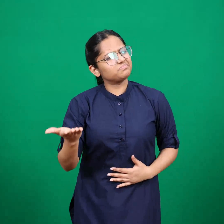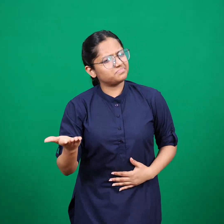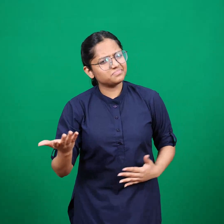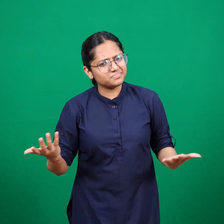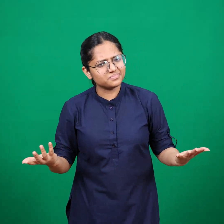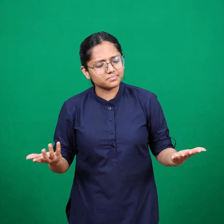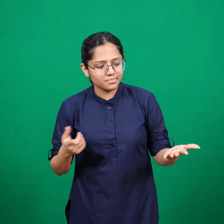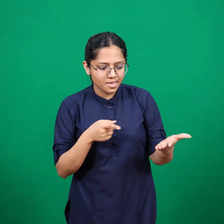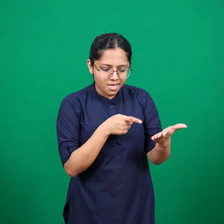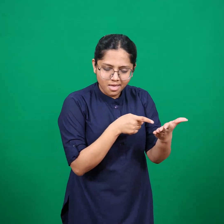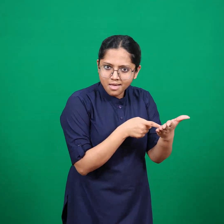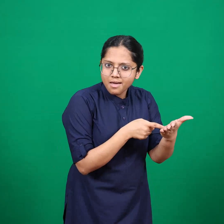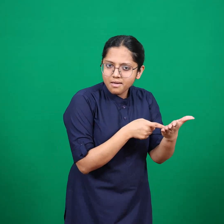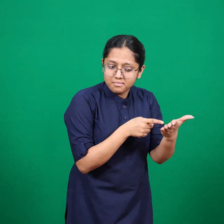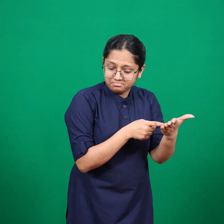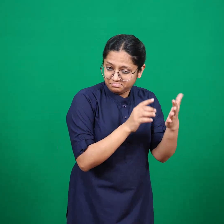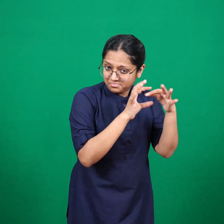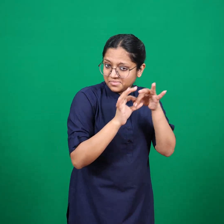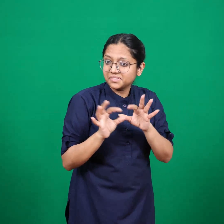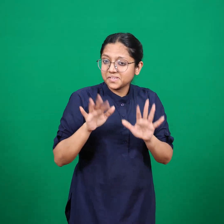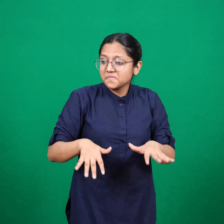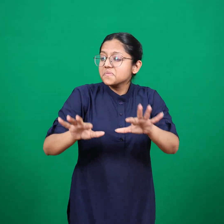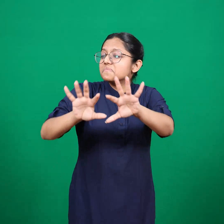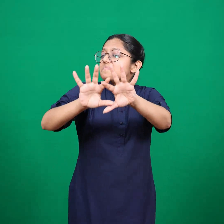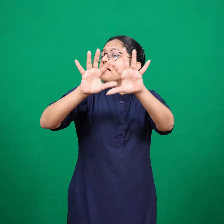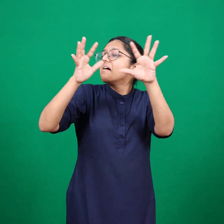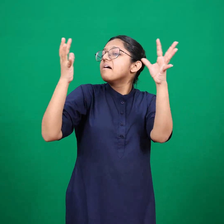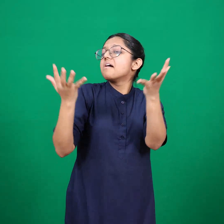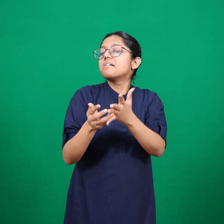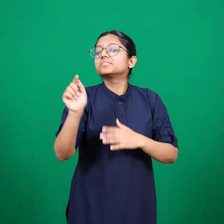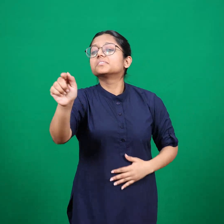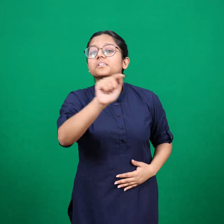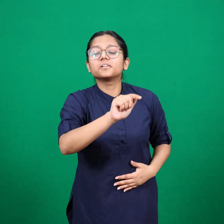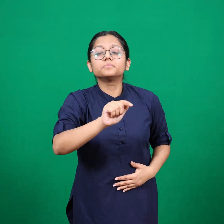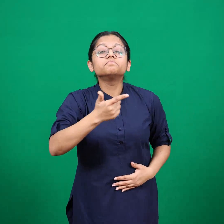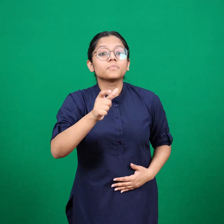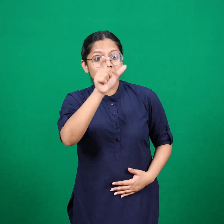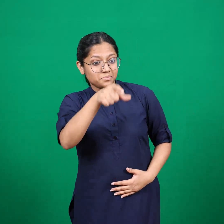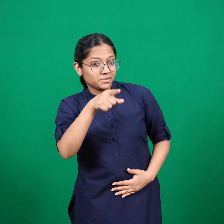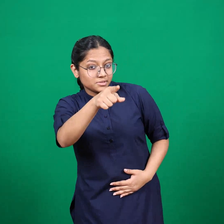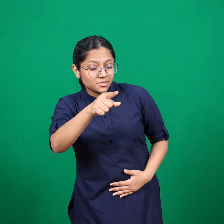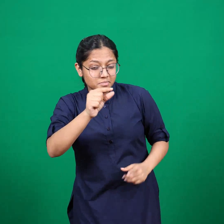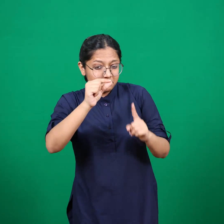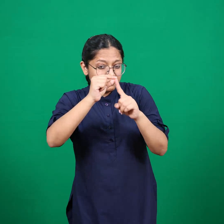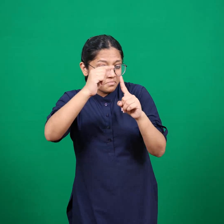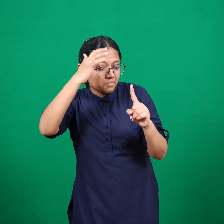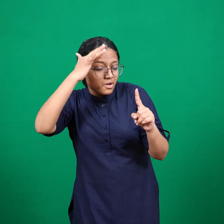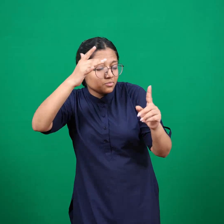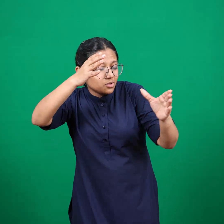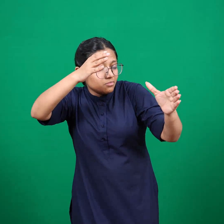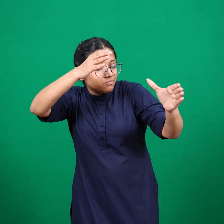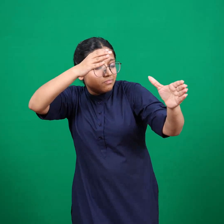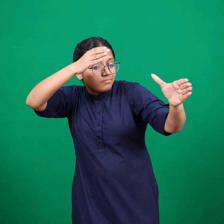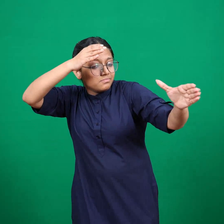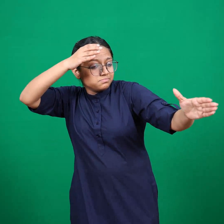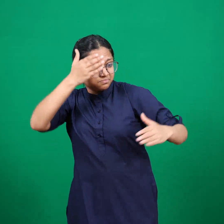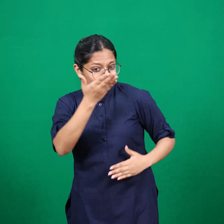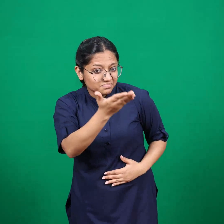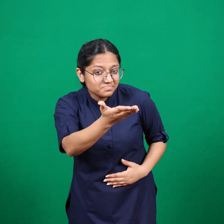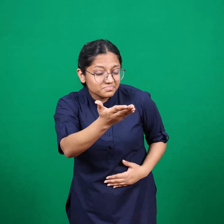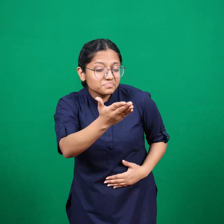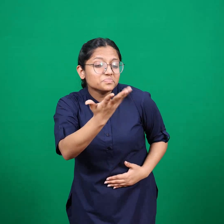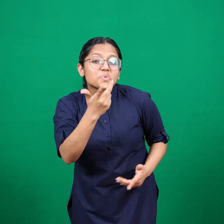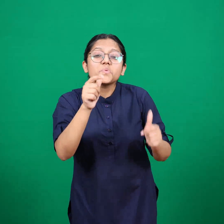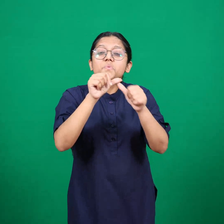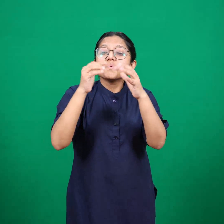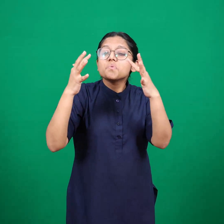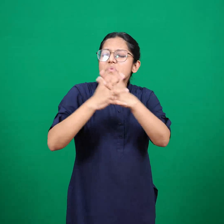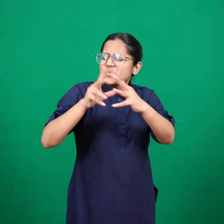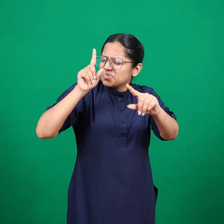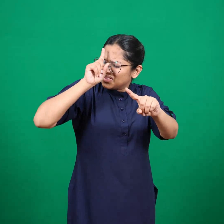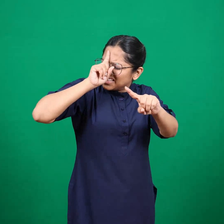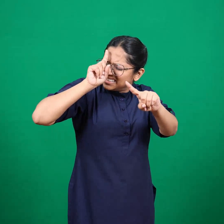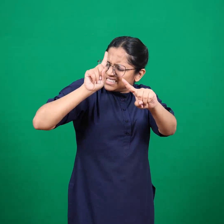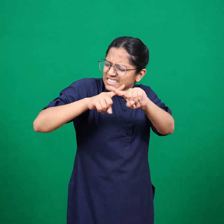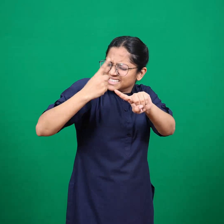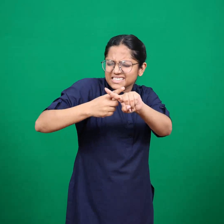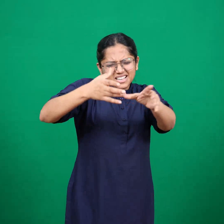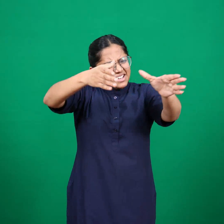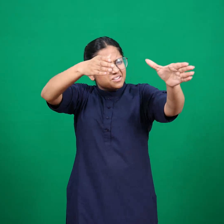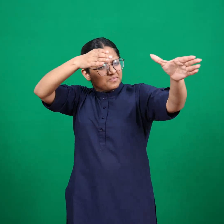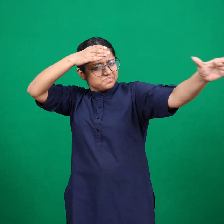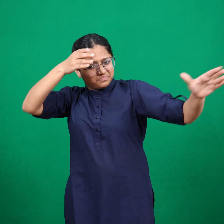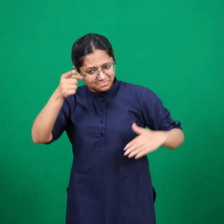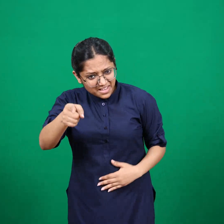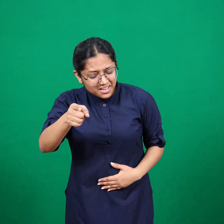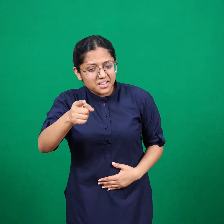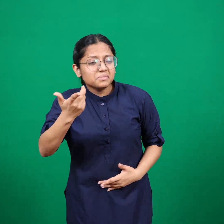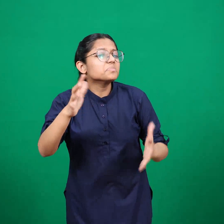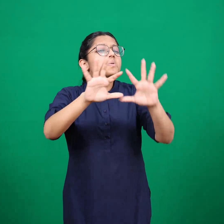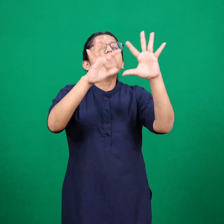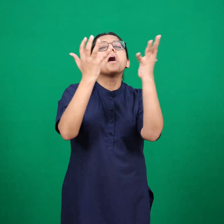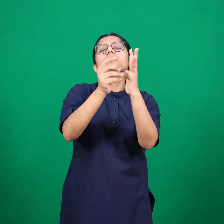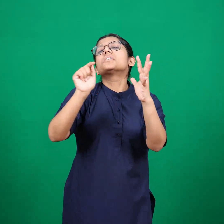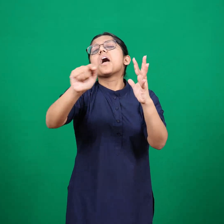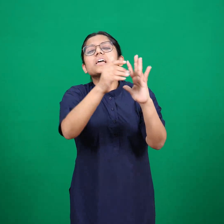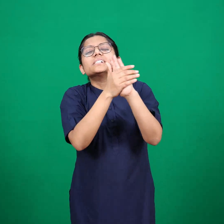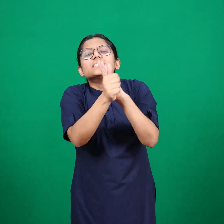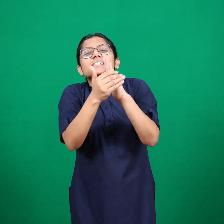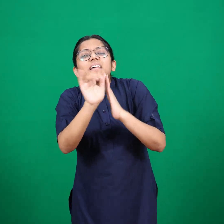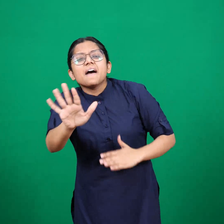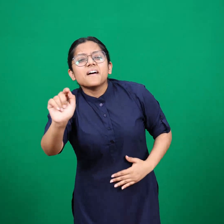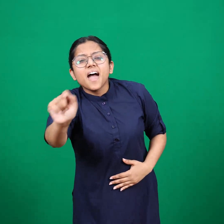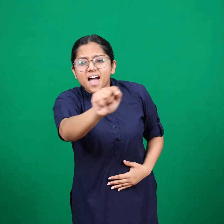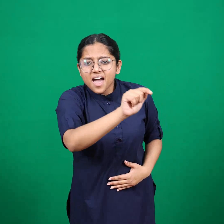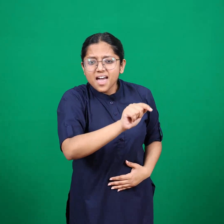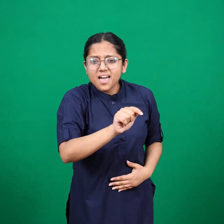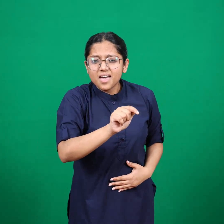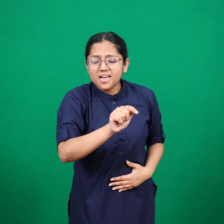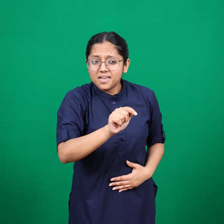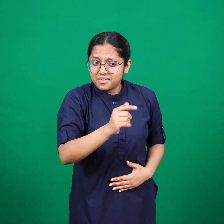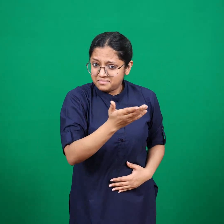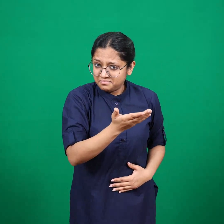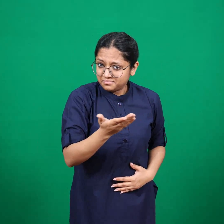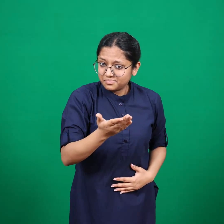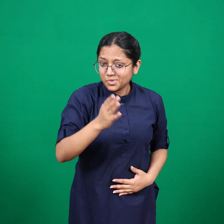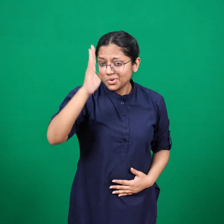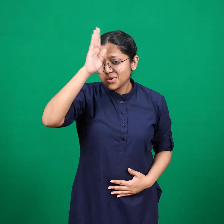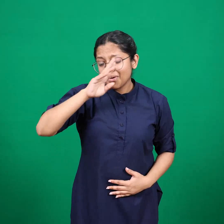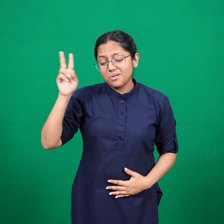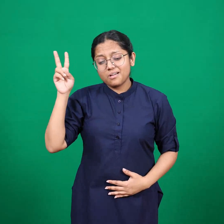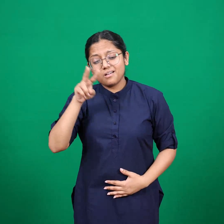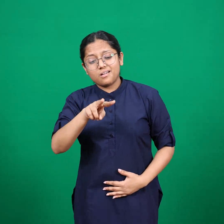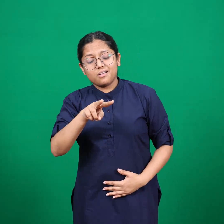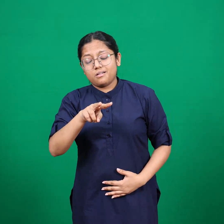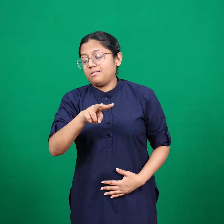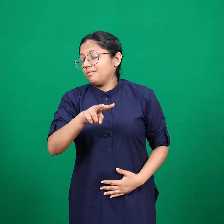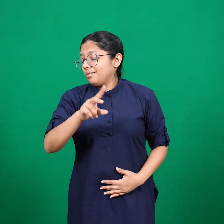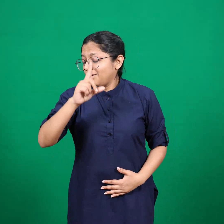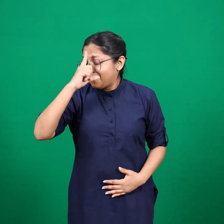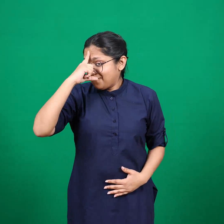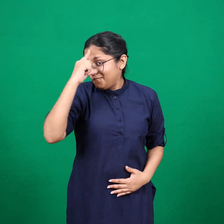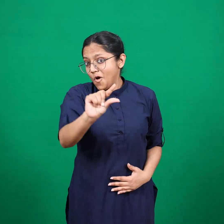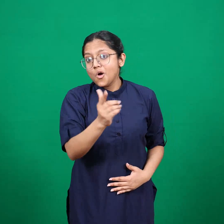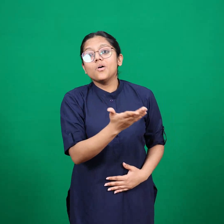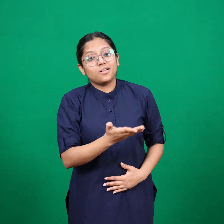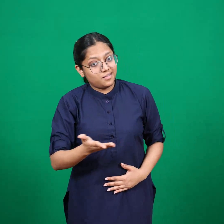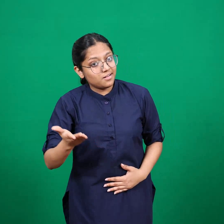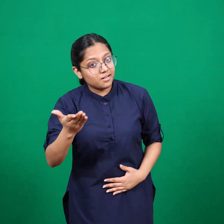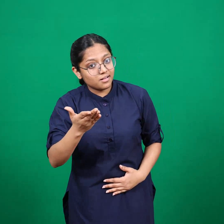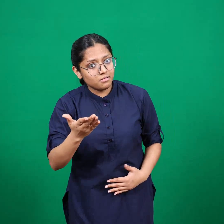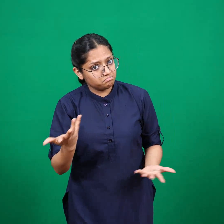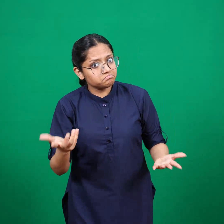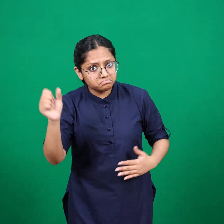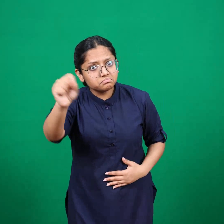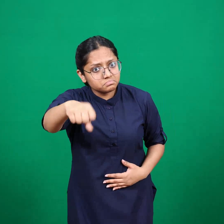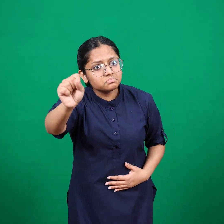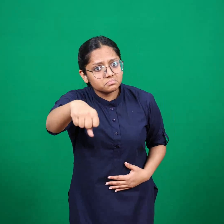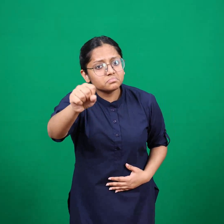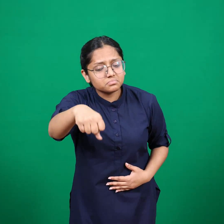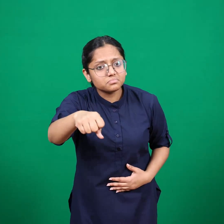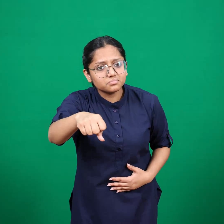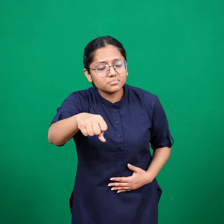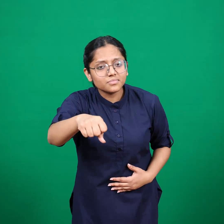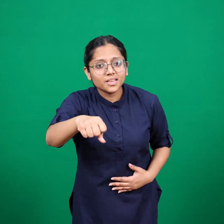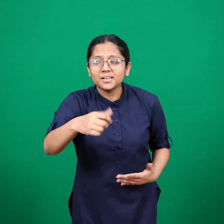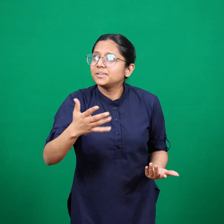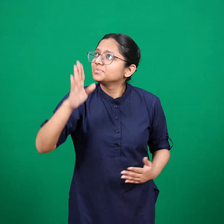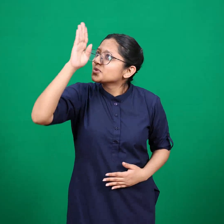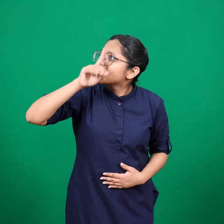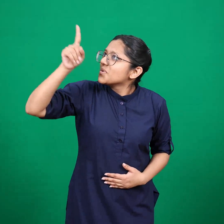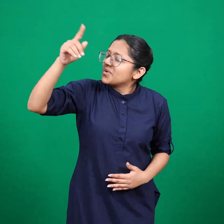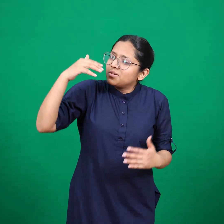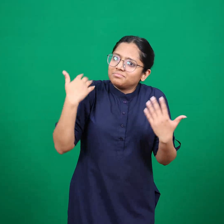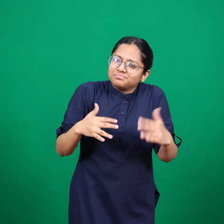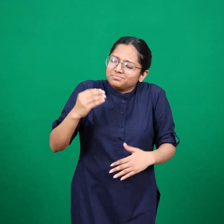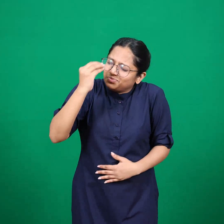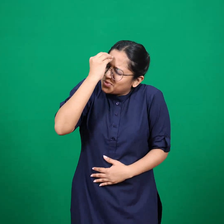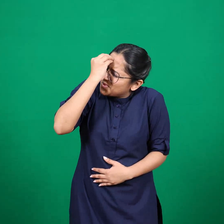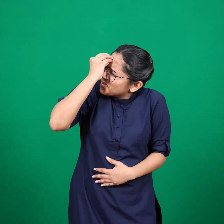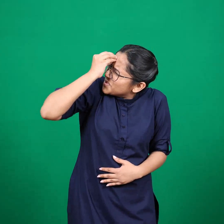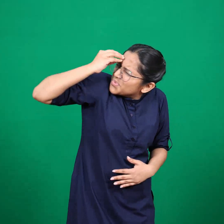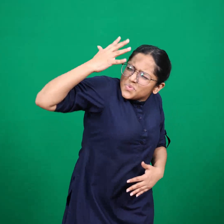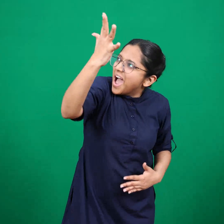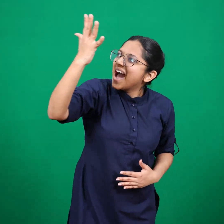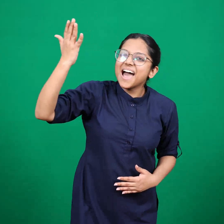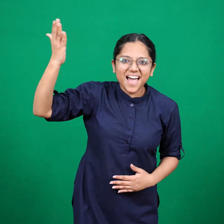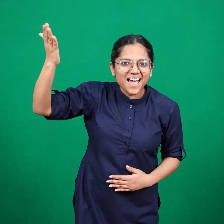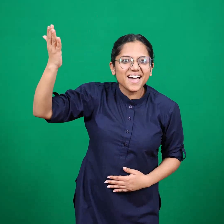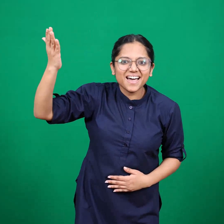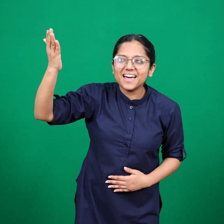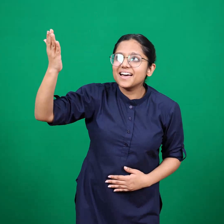Where is the scribe? Where is the philosopher of this age? Has not God made foolish the wisdom of the world?